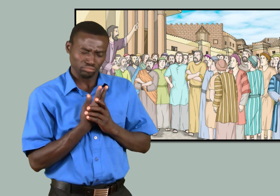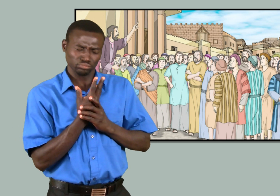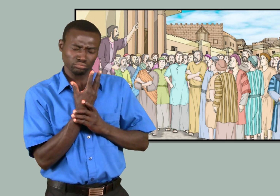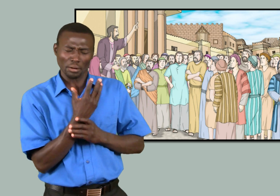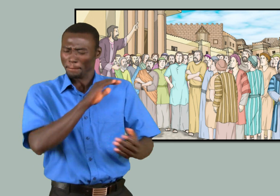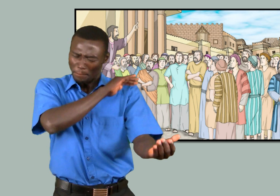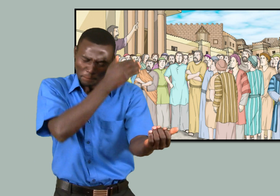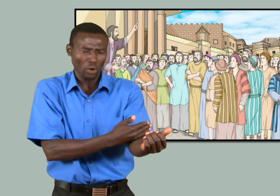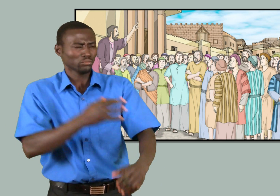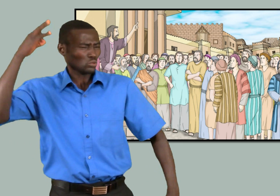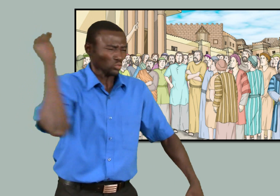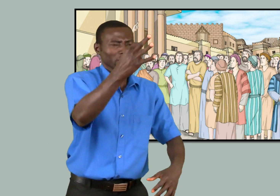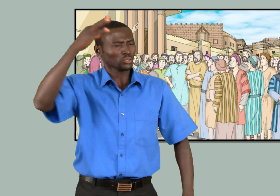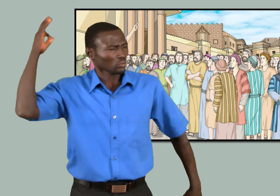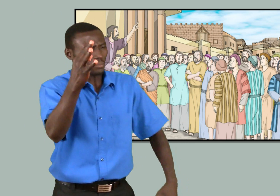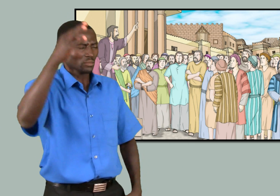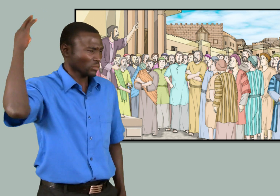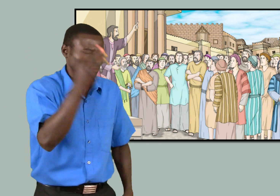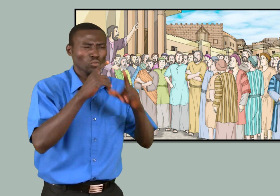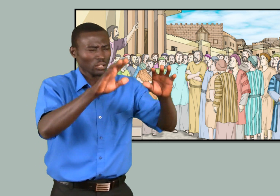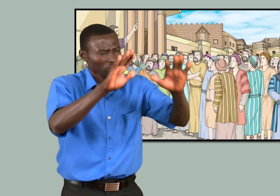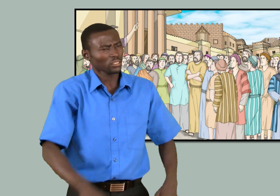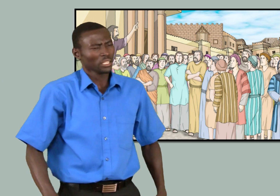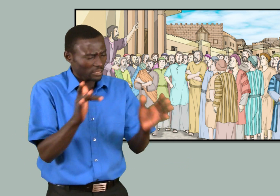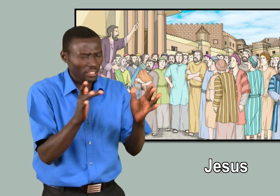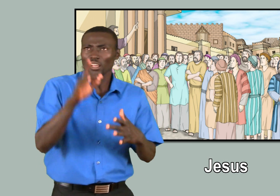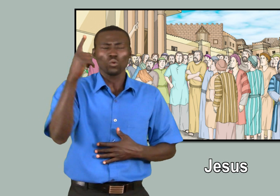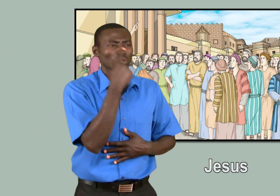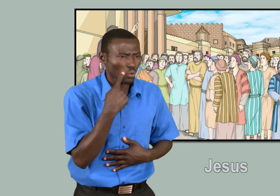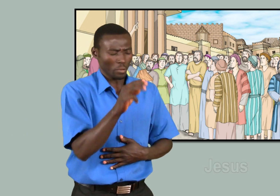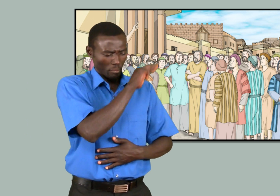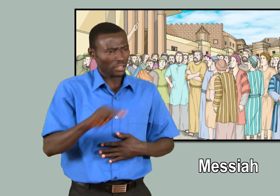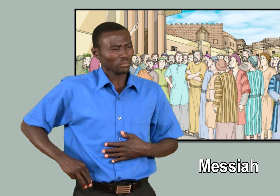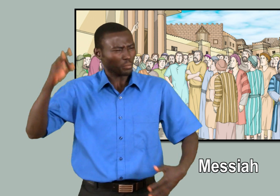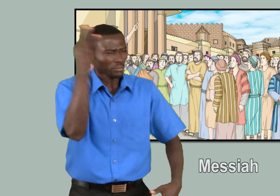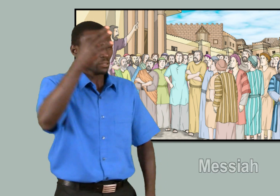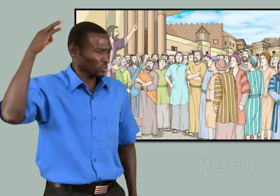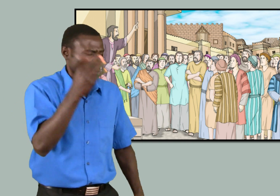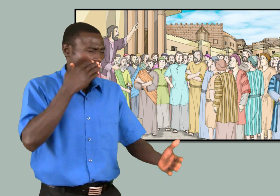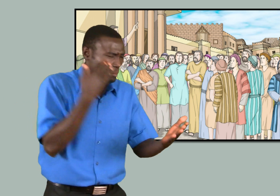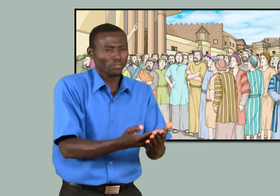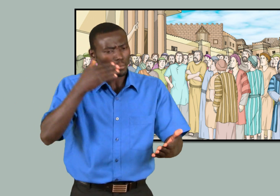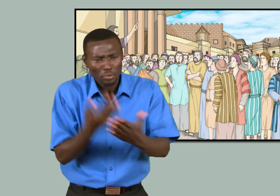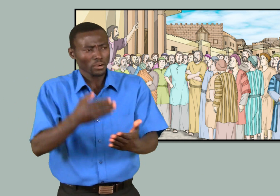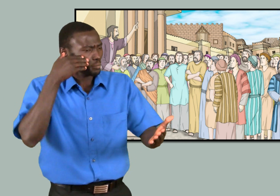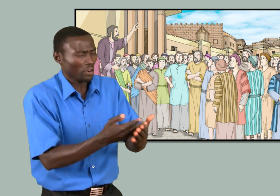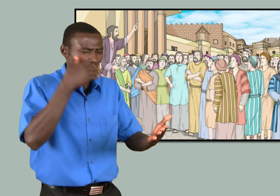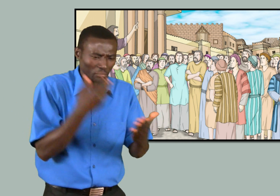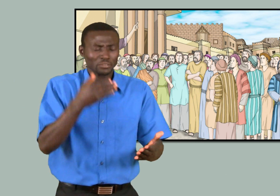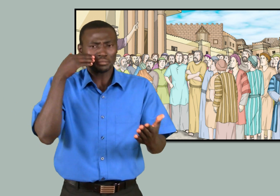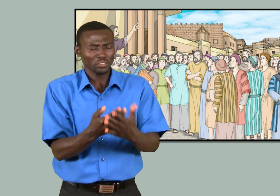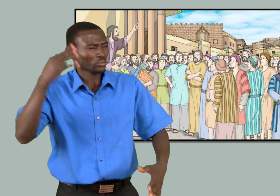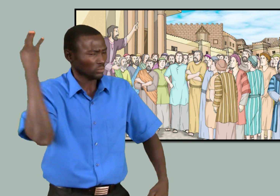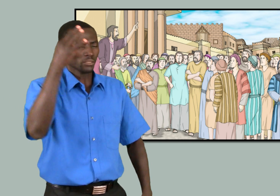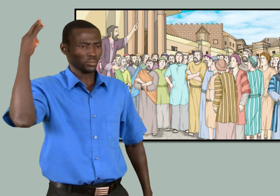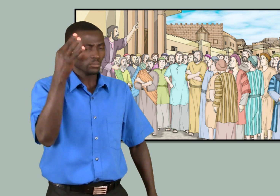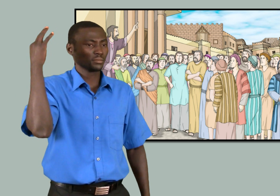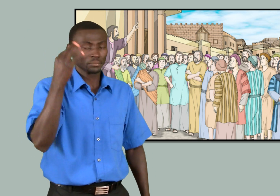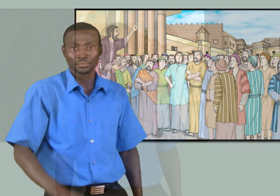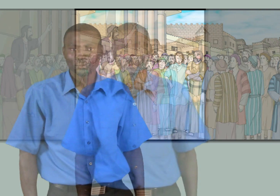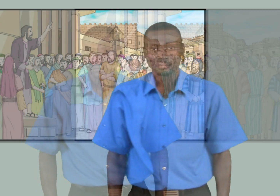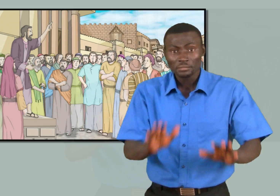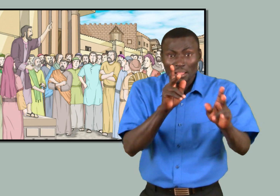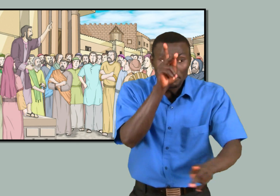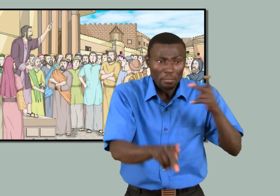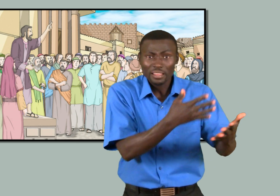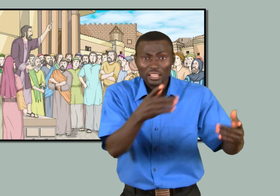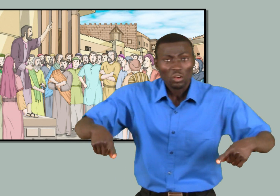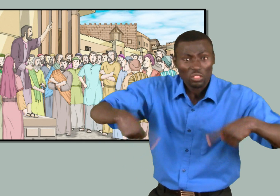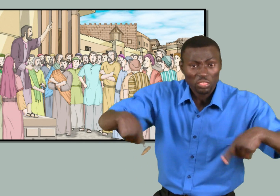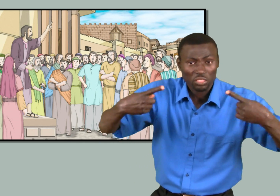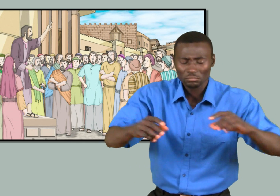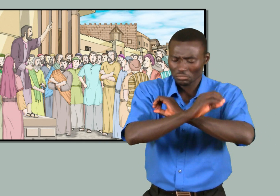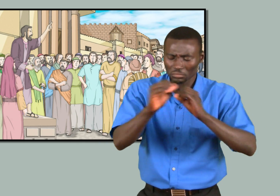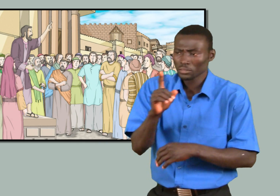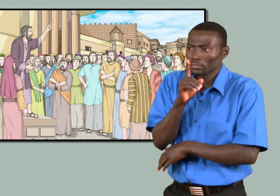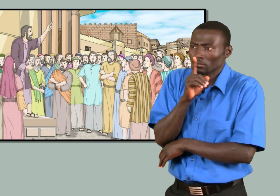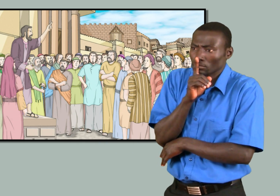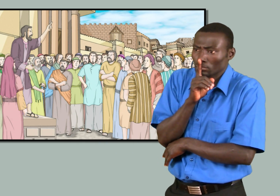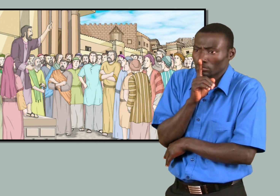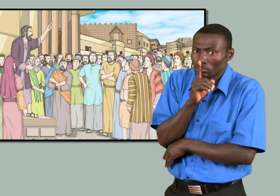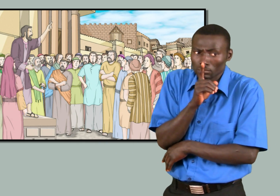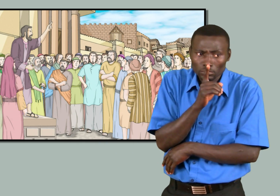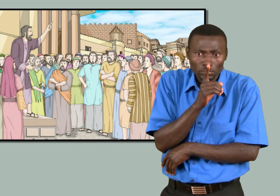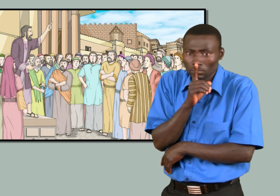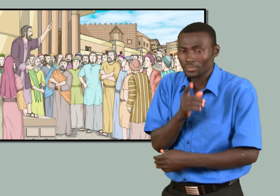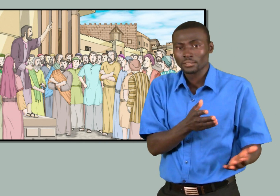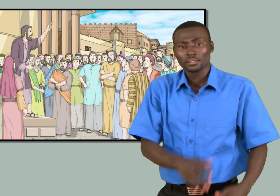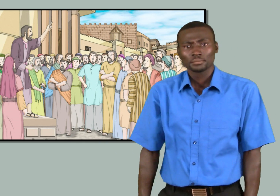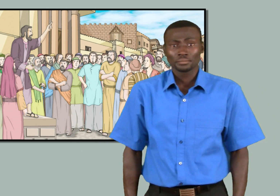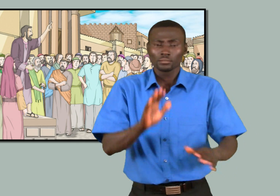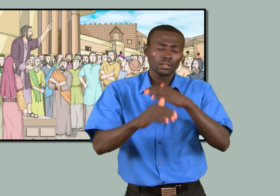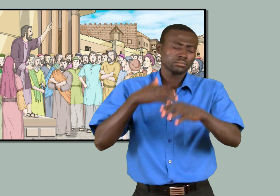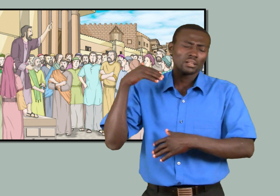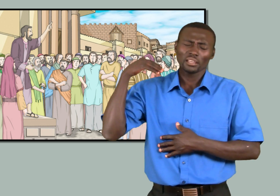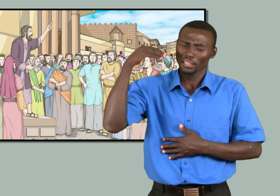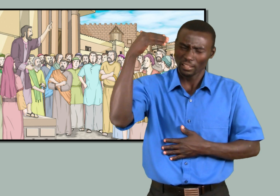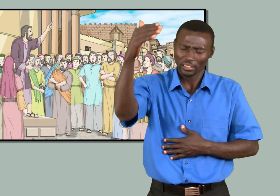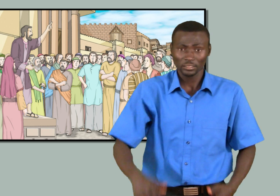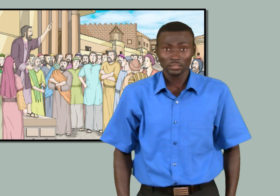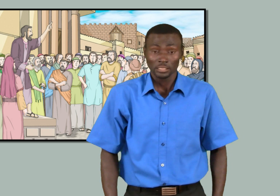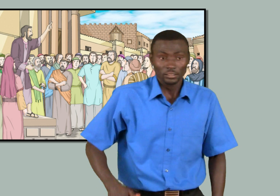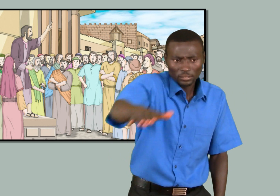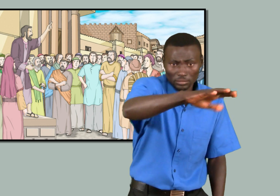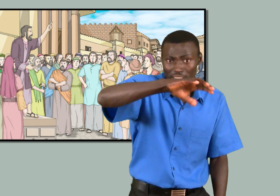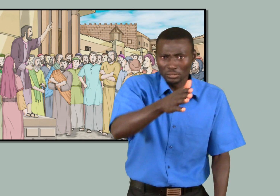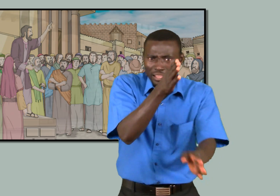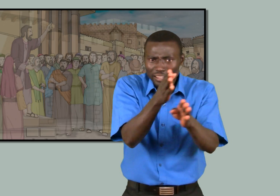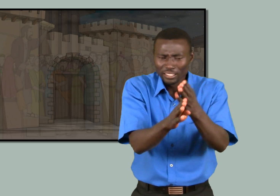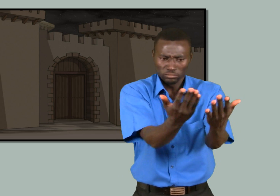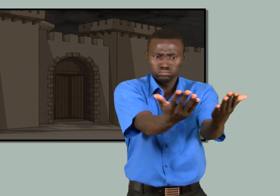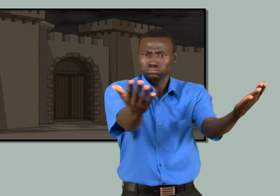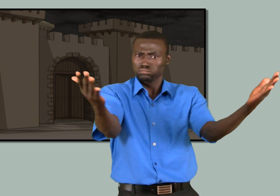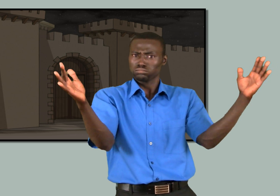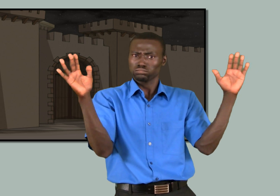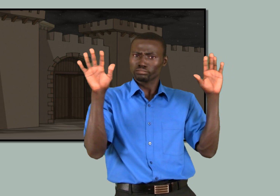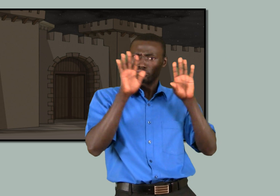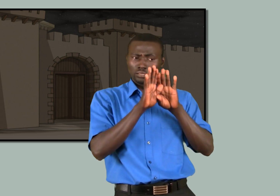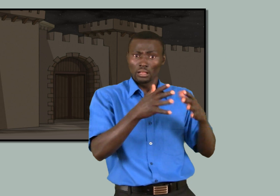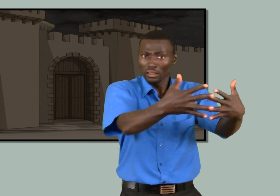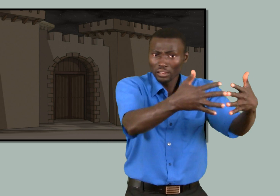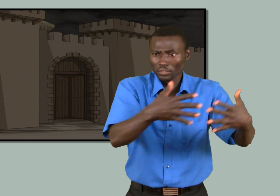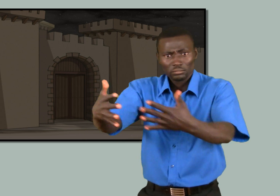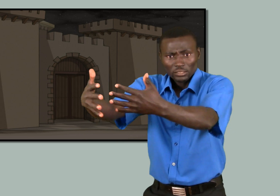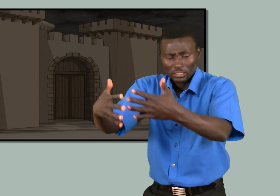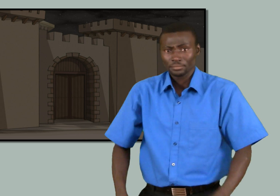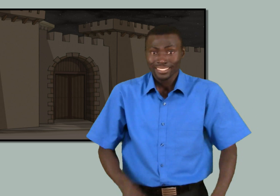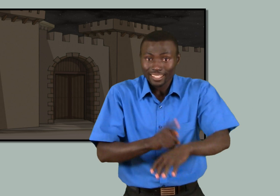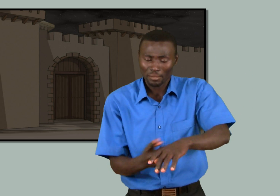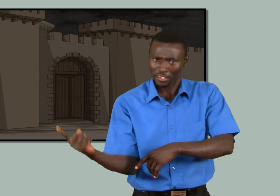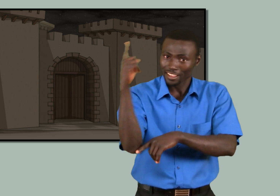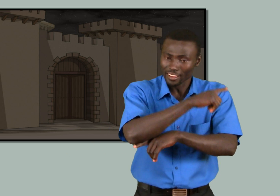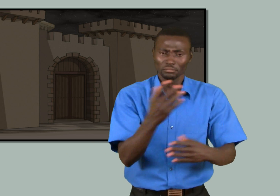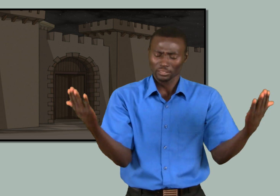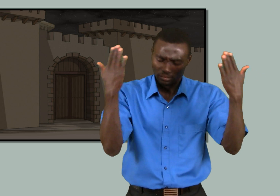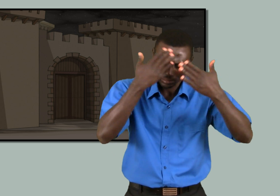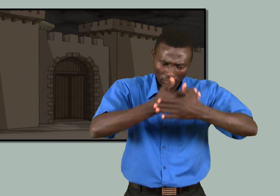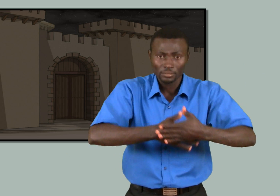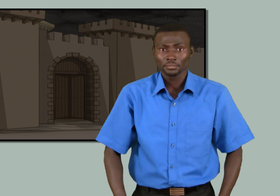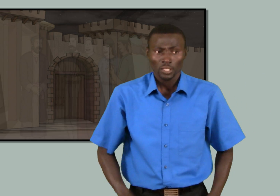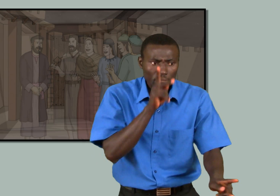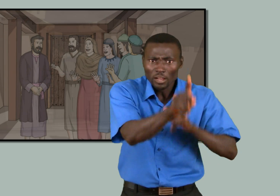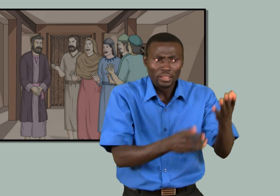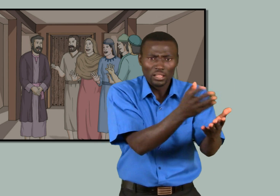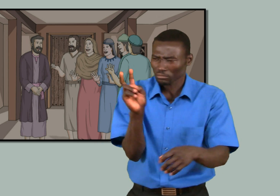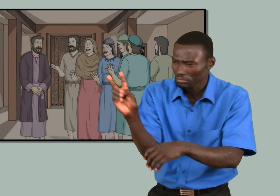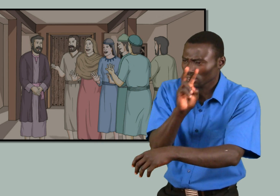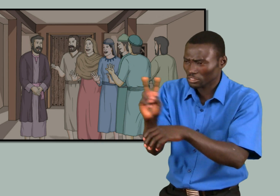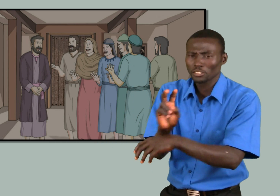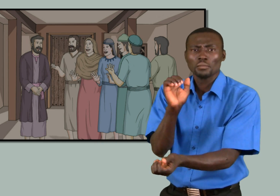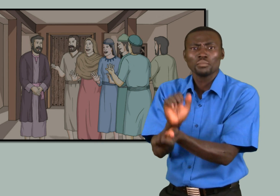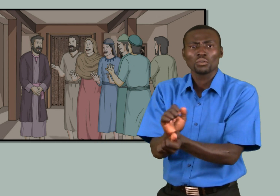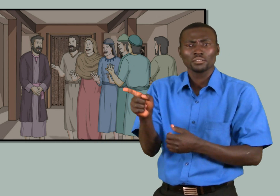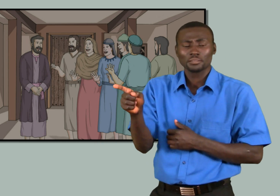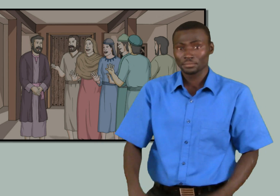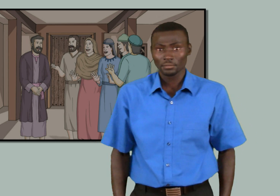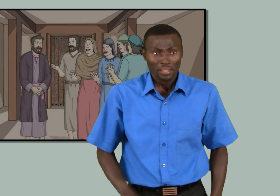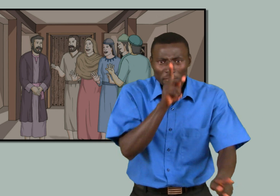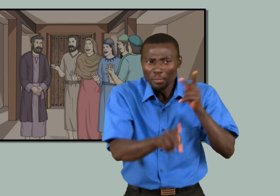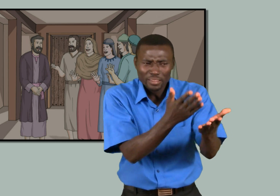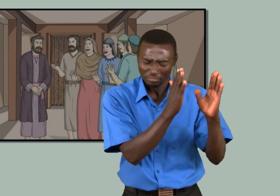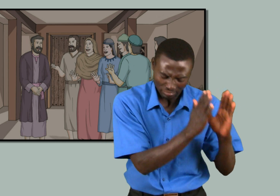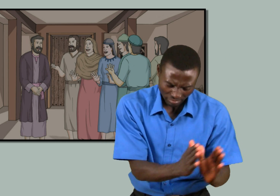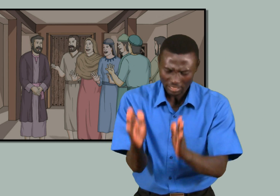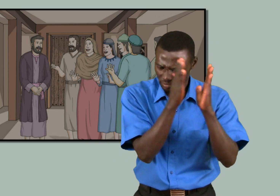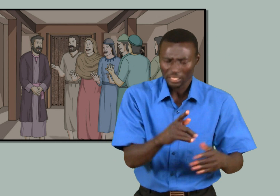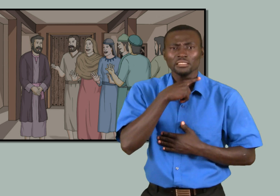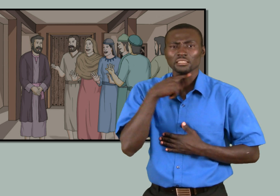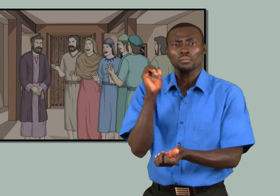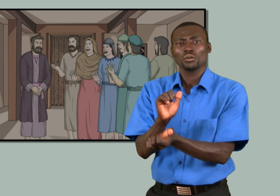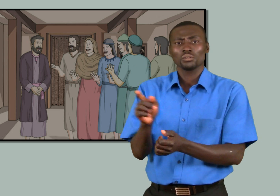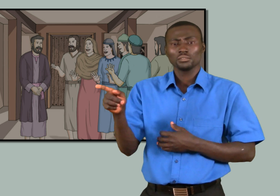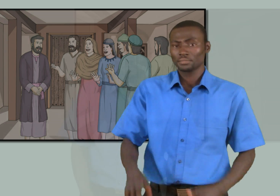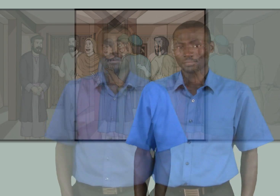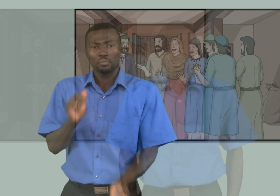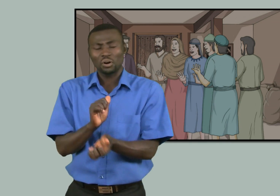But Saul was empowered all the more, and he confounded the Jews living in Damascus by proving that Jesus is the Christ.